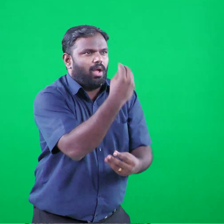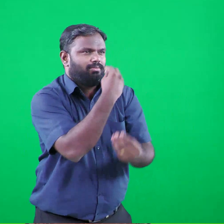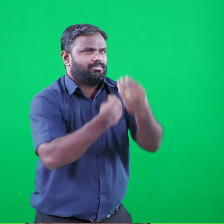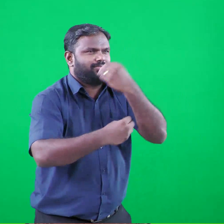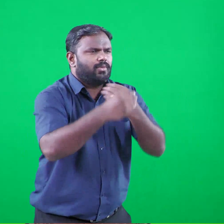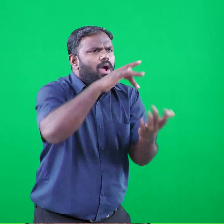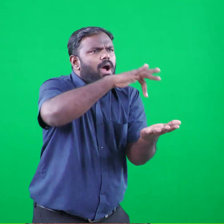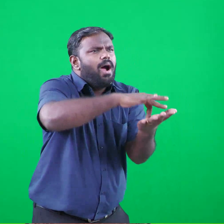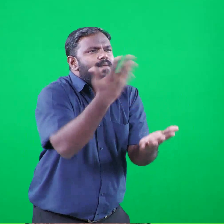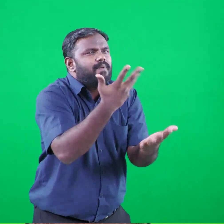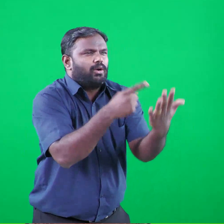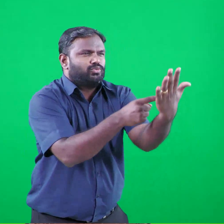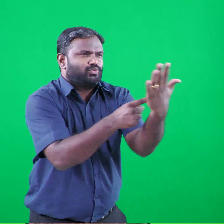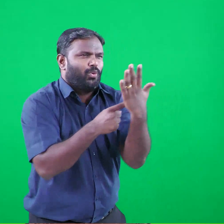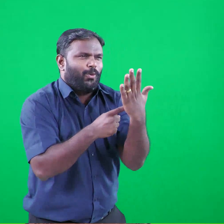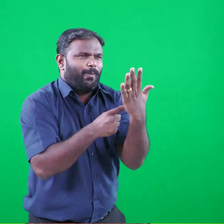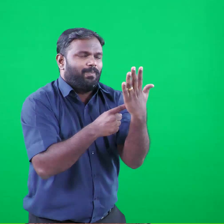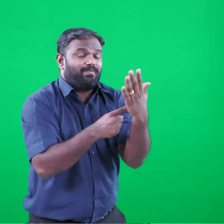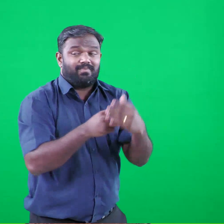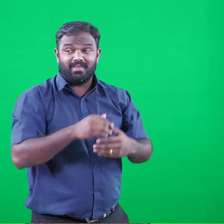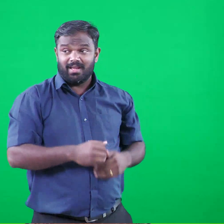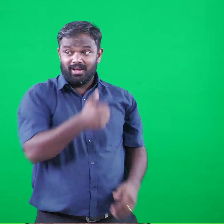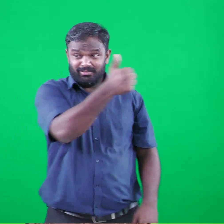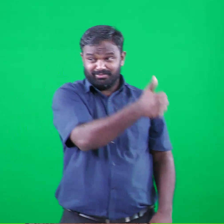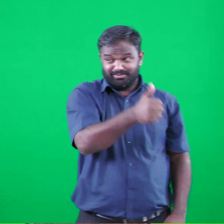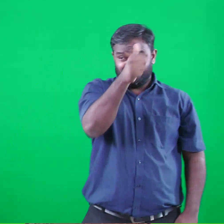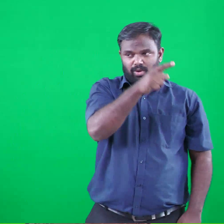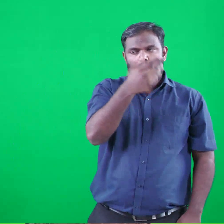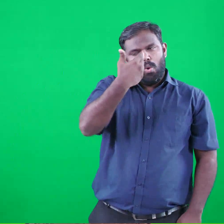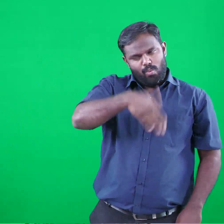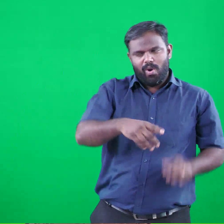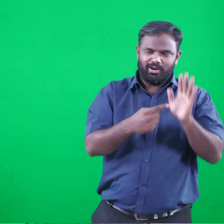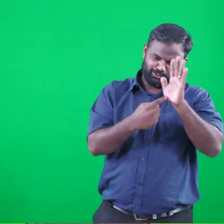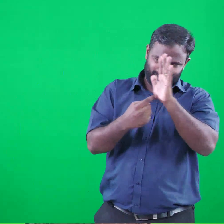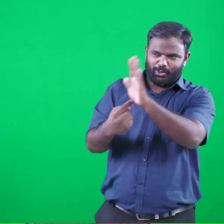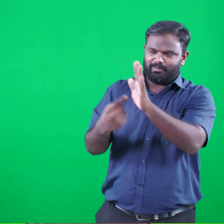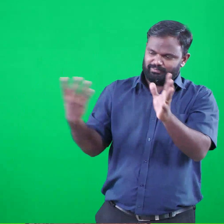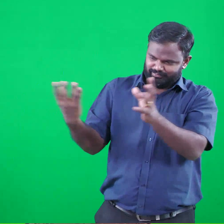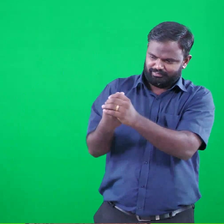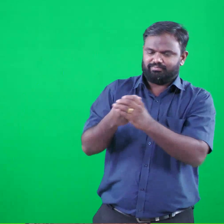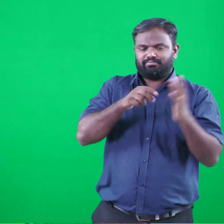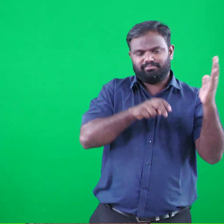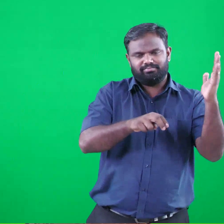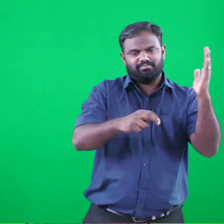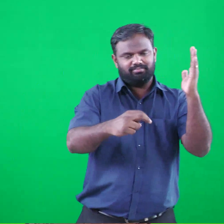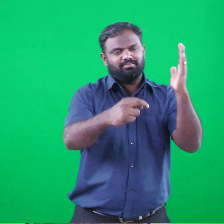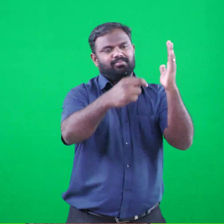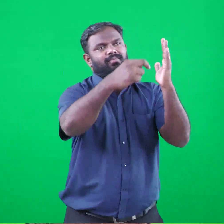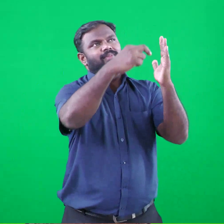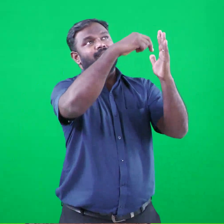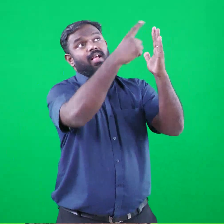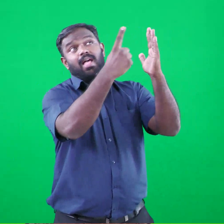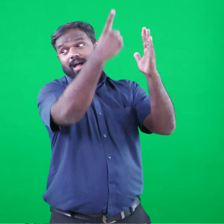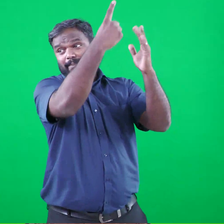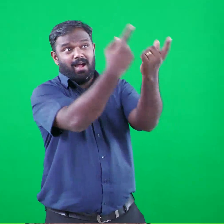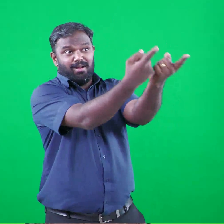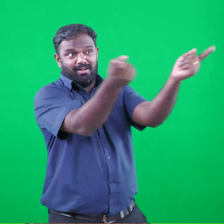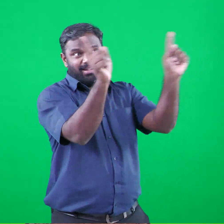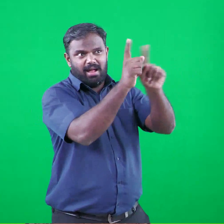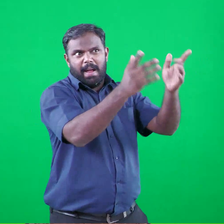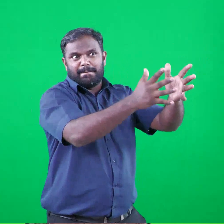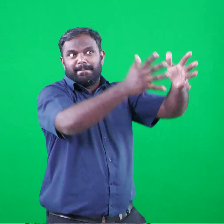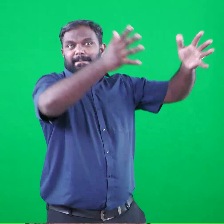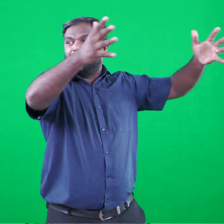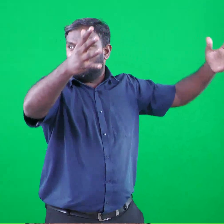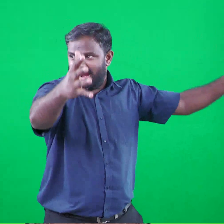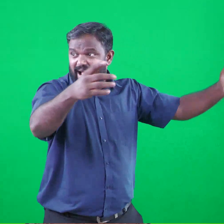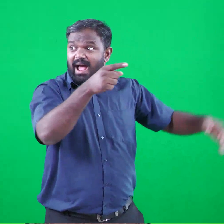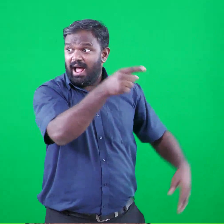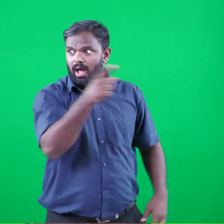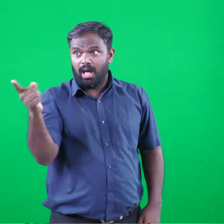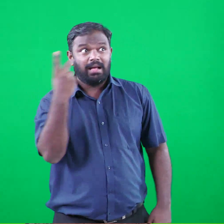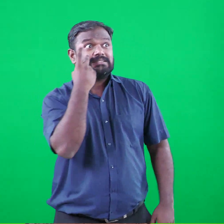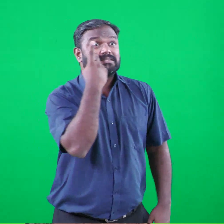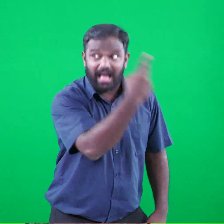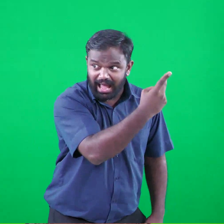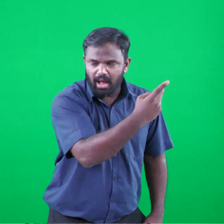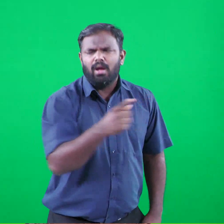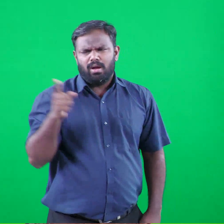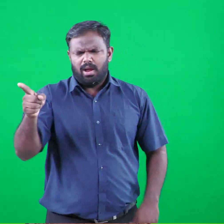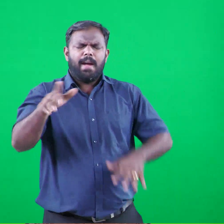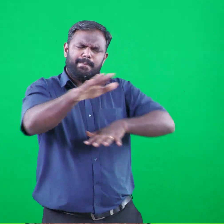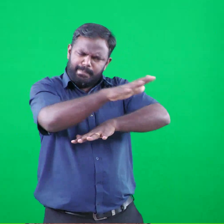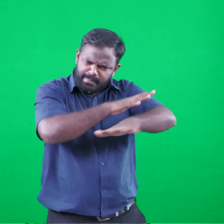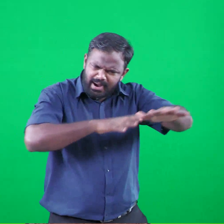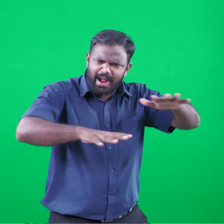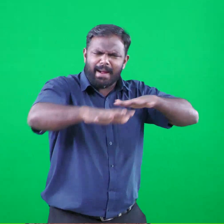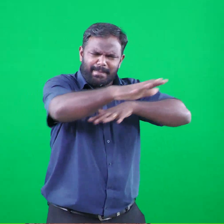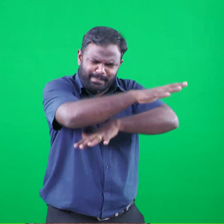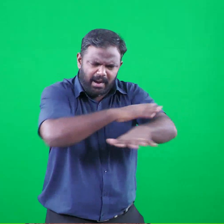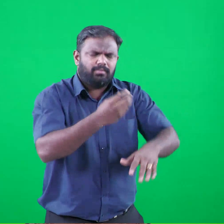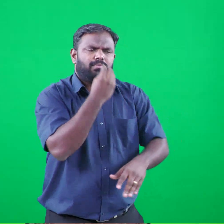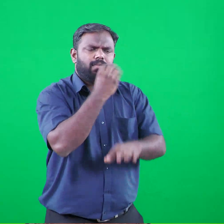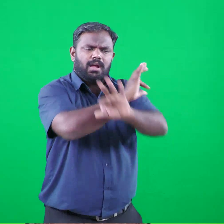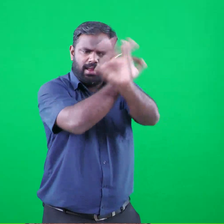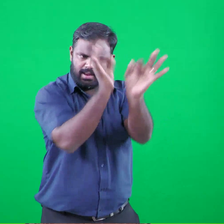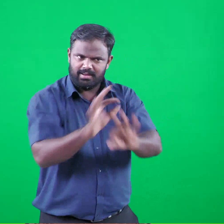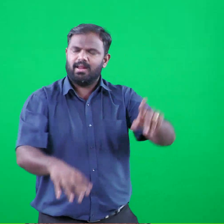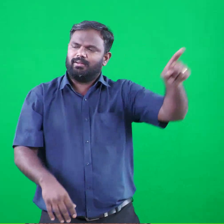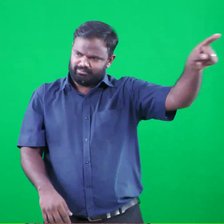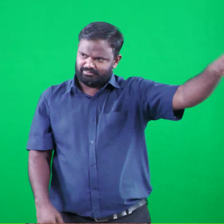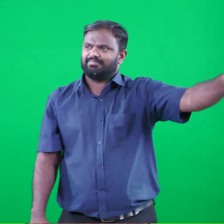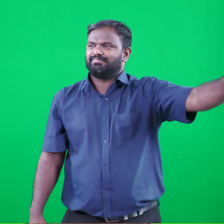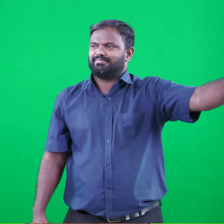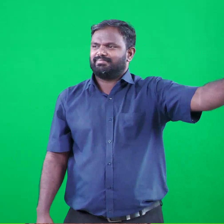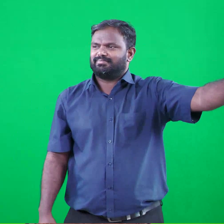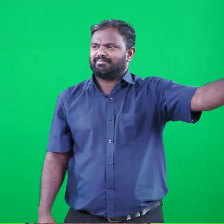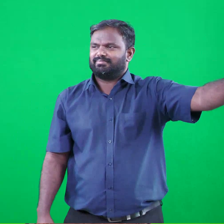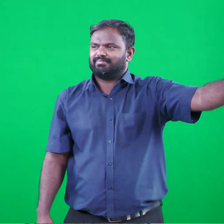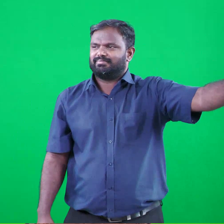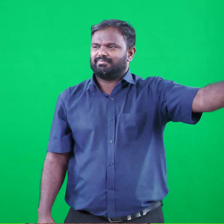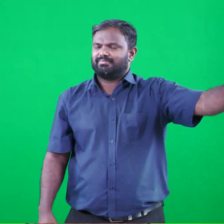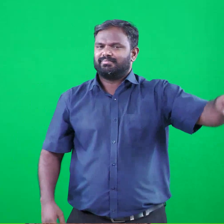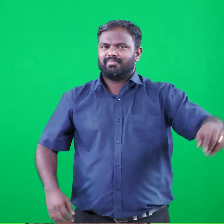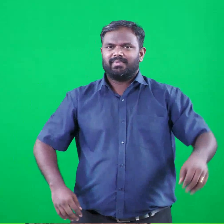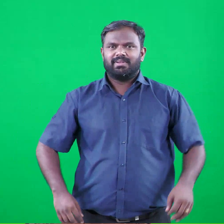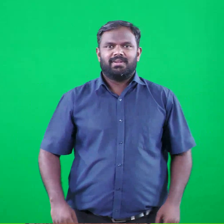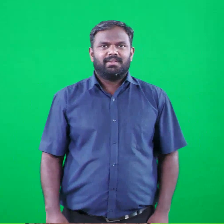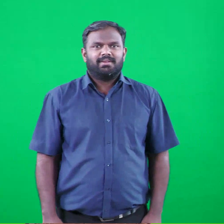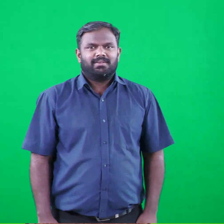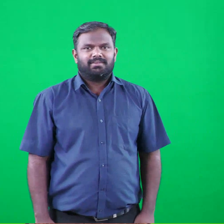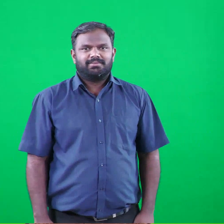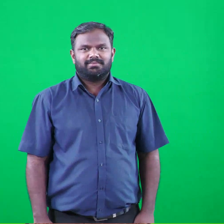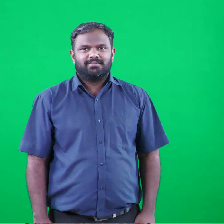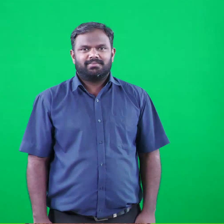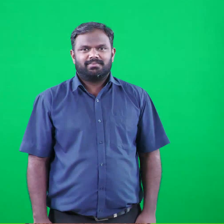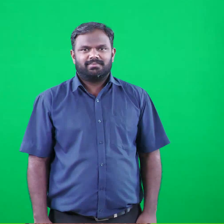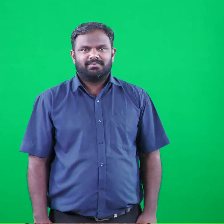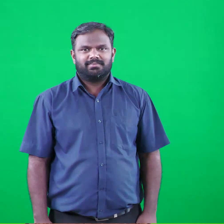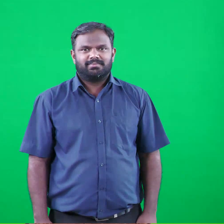And he will show you a large upper room, furnished and ready. Make preparations for us there."